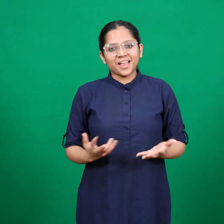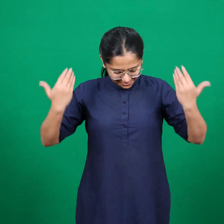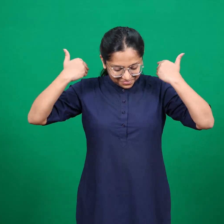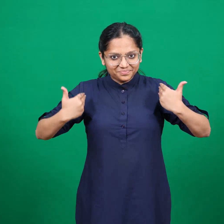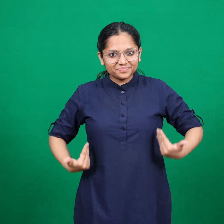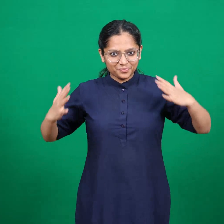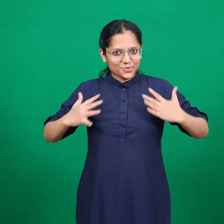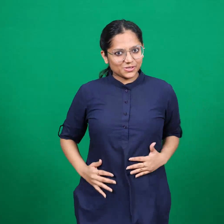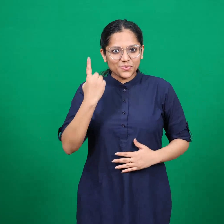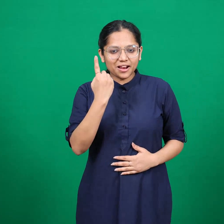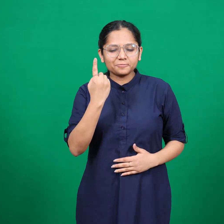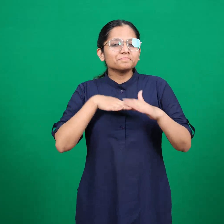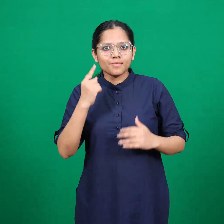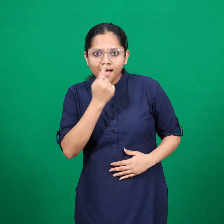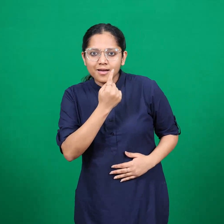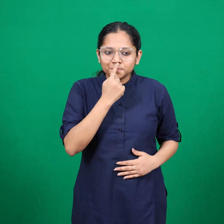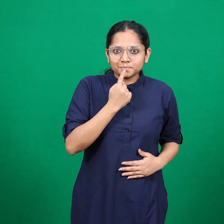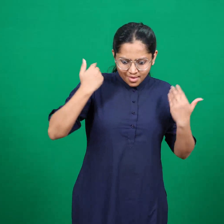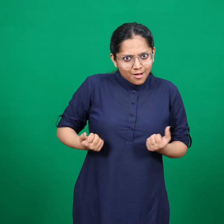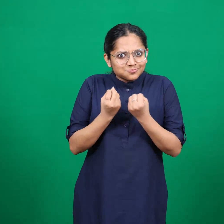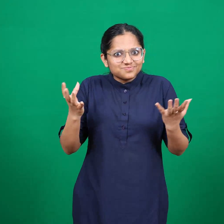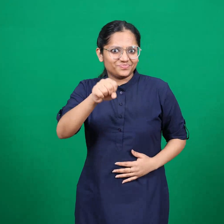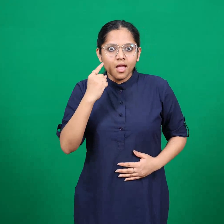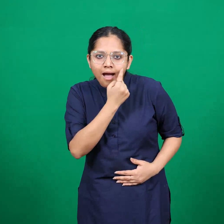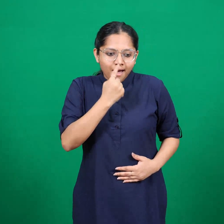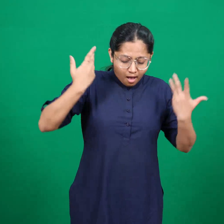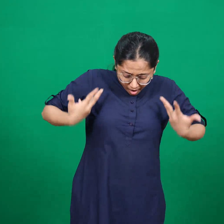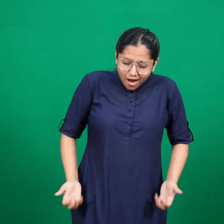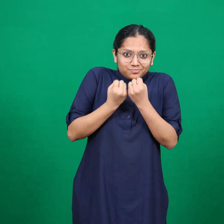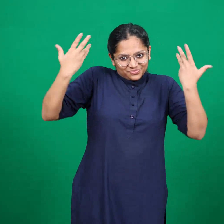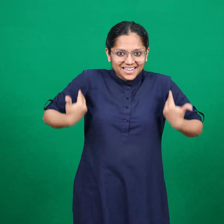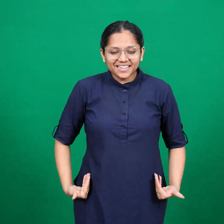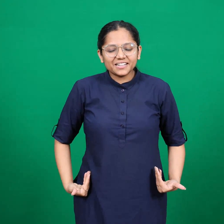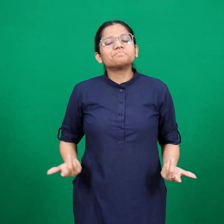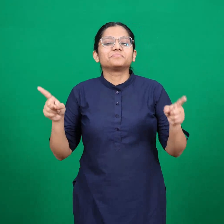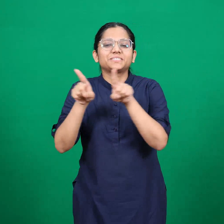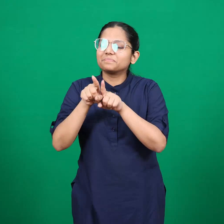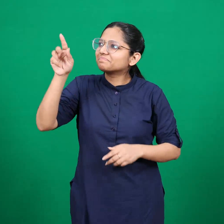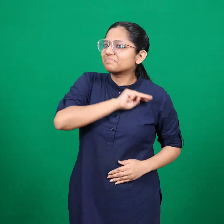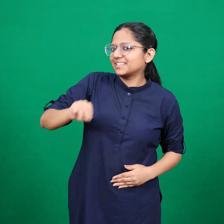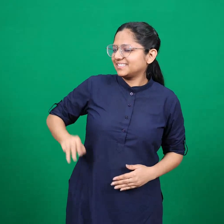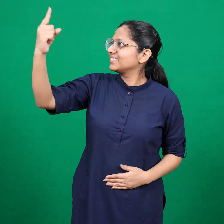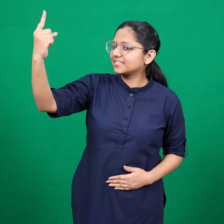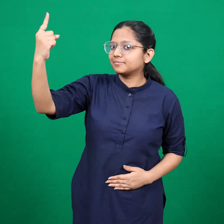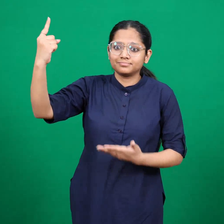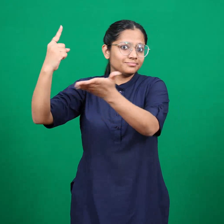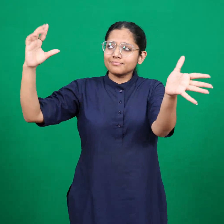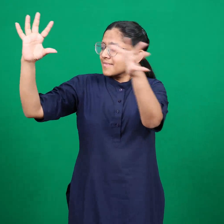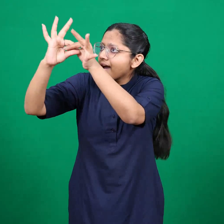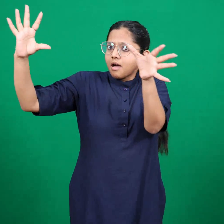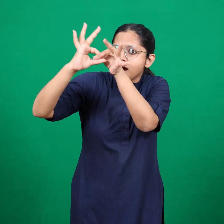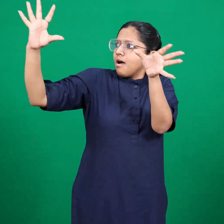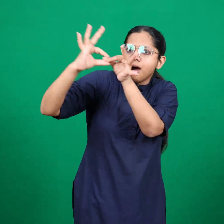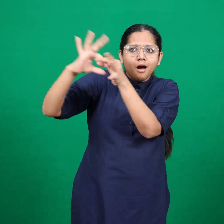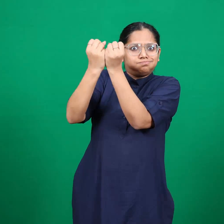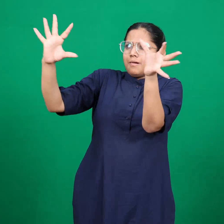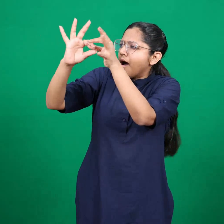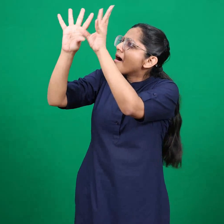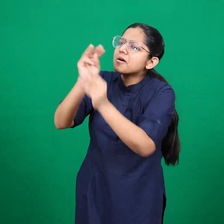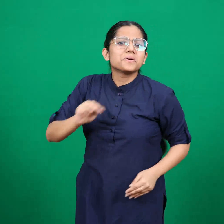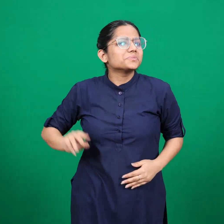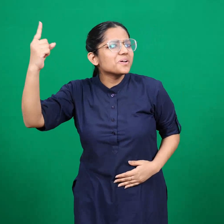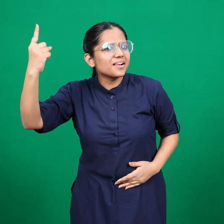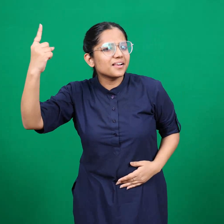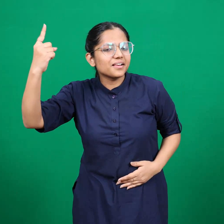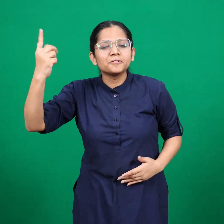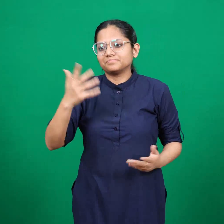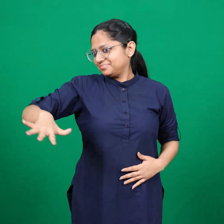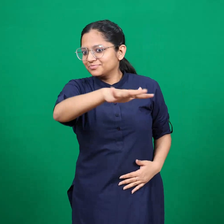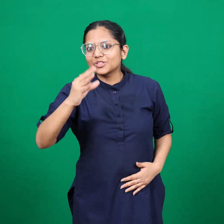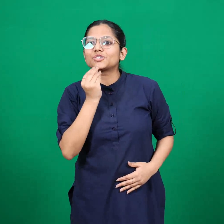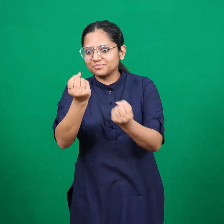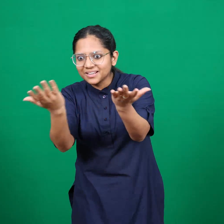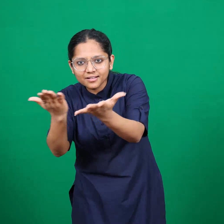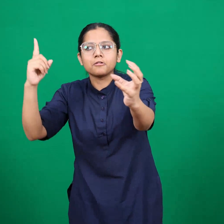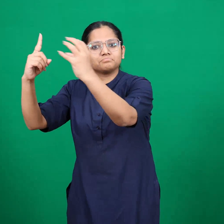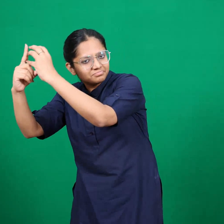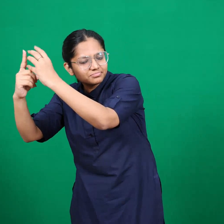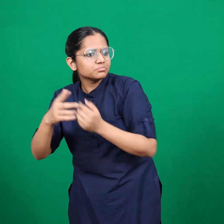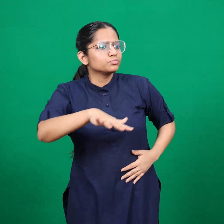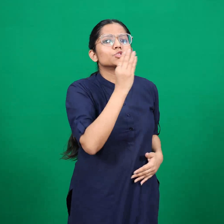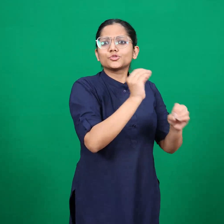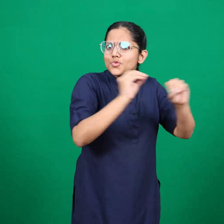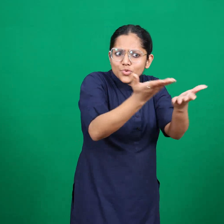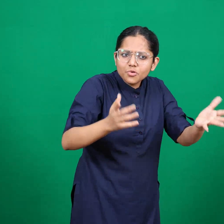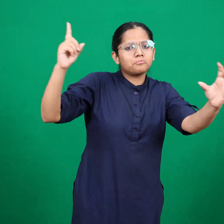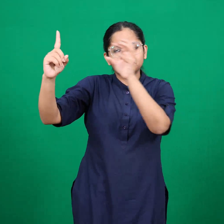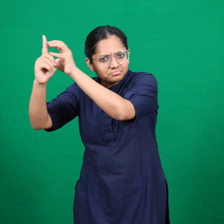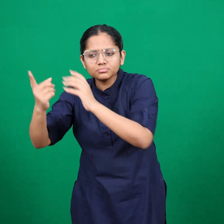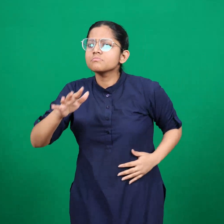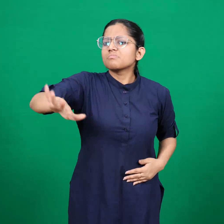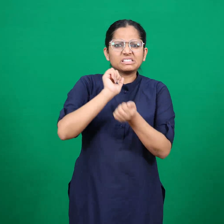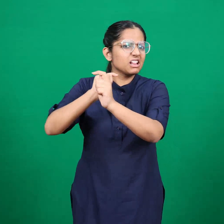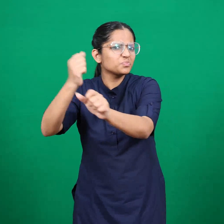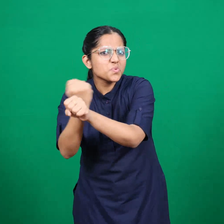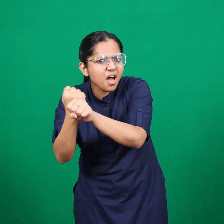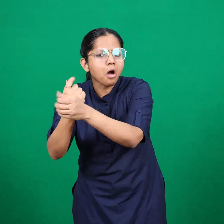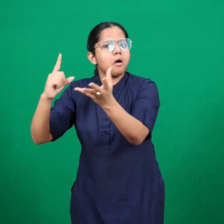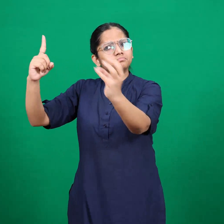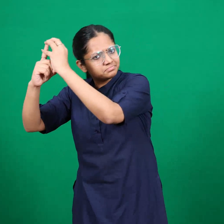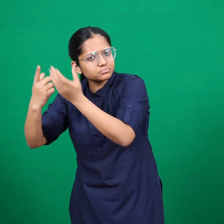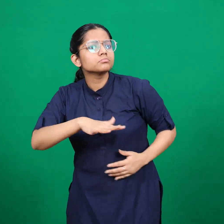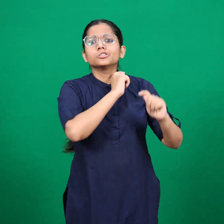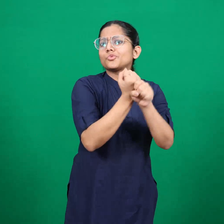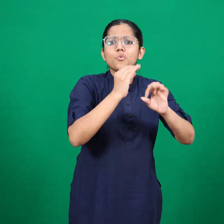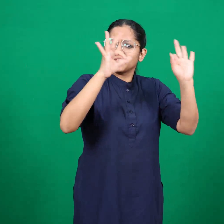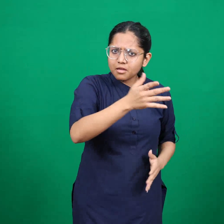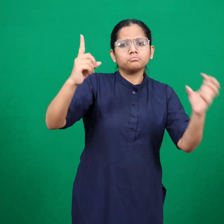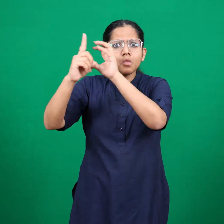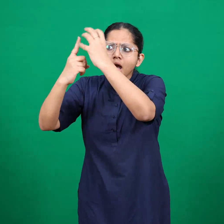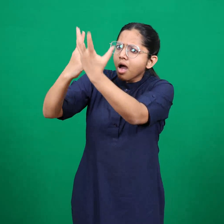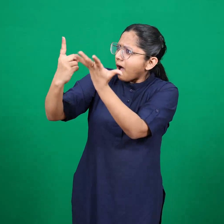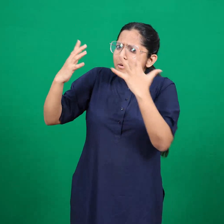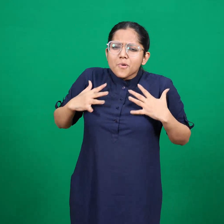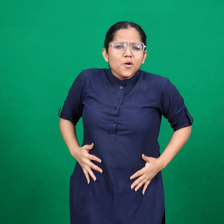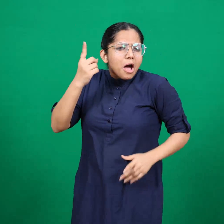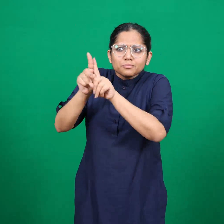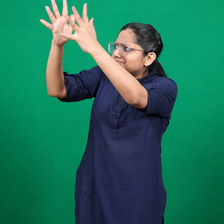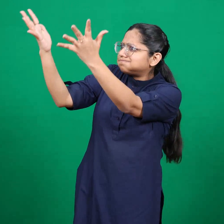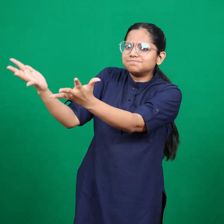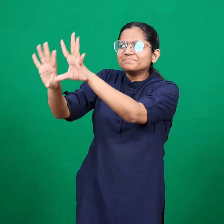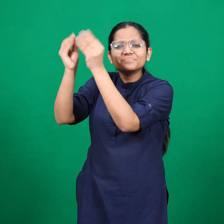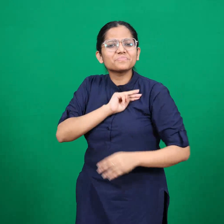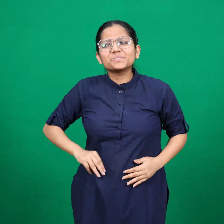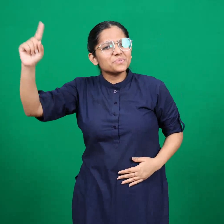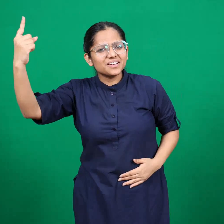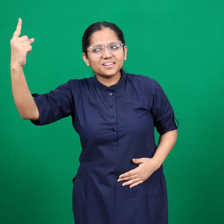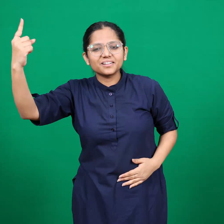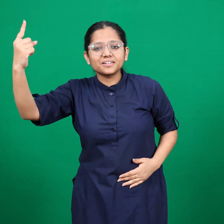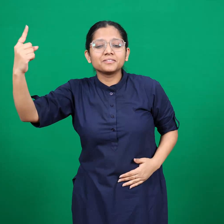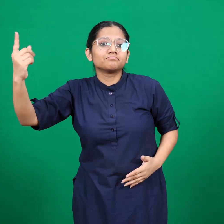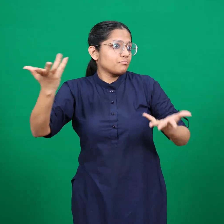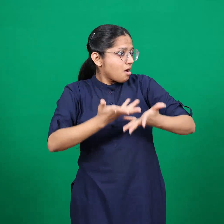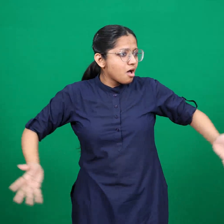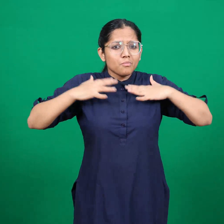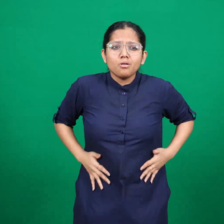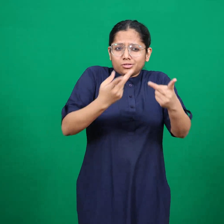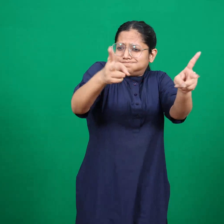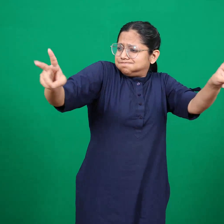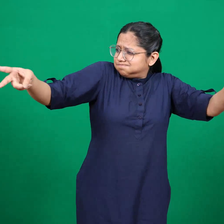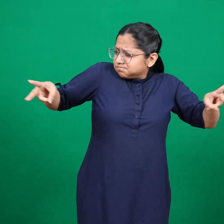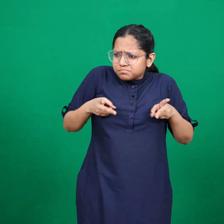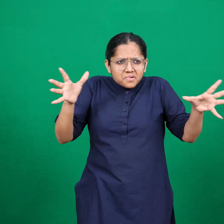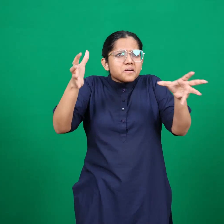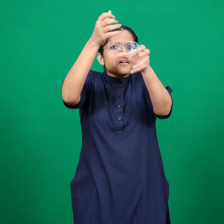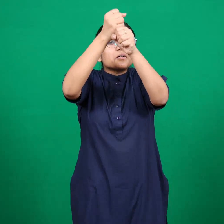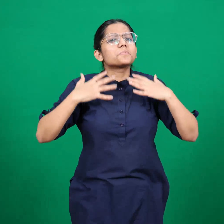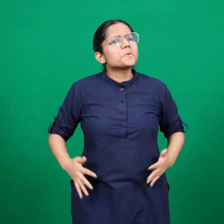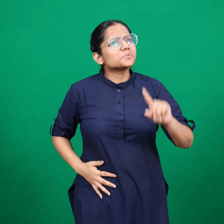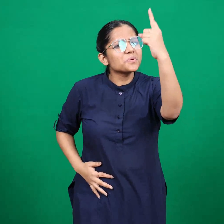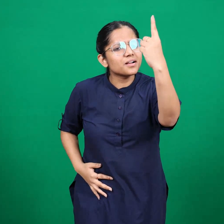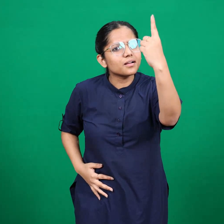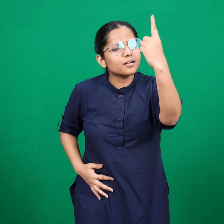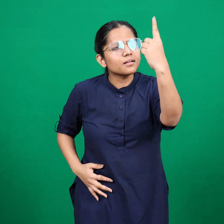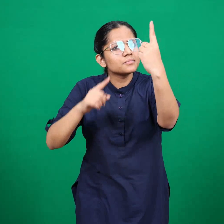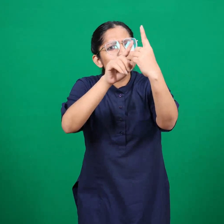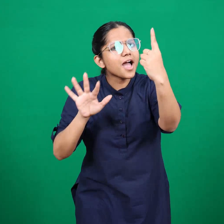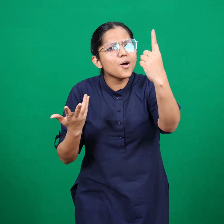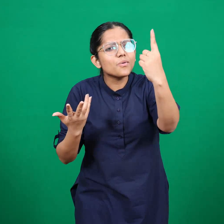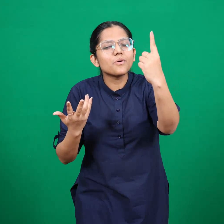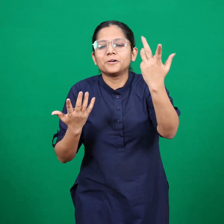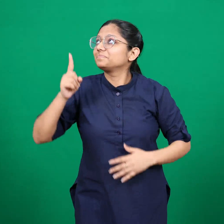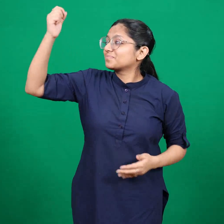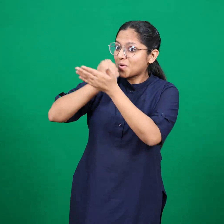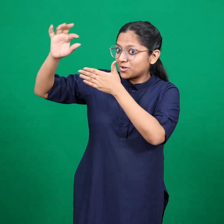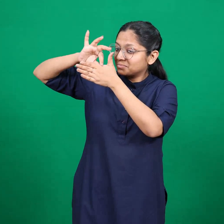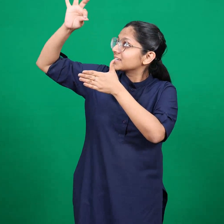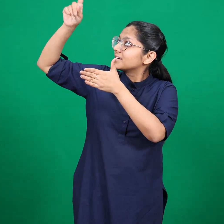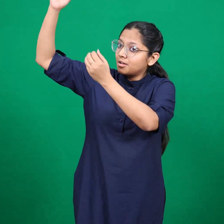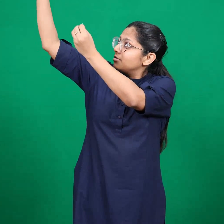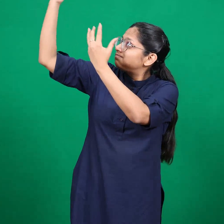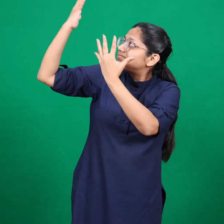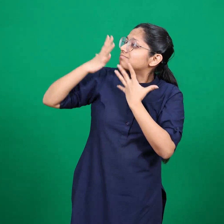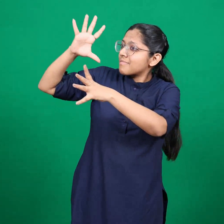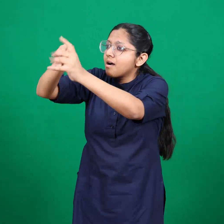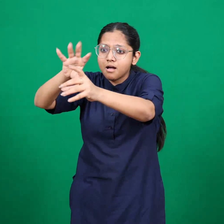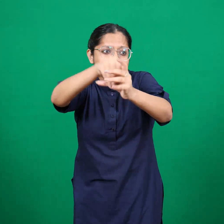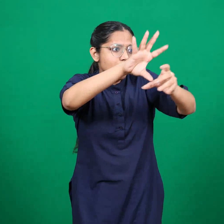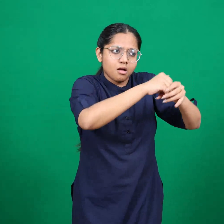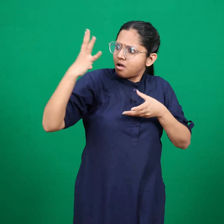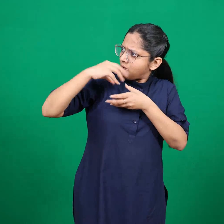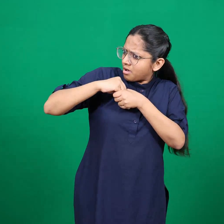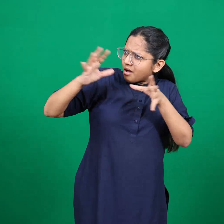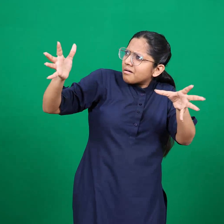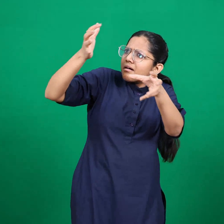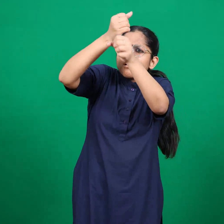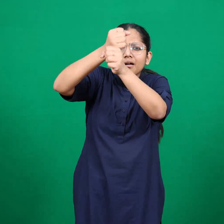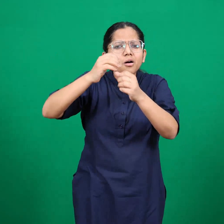The body is a unit, though it is composed of many parts. And although its parts are many, they all form one body. So it is with Christ. For in one Spirit we were all baptized into one body, whether Jews or Greeks, slave or free, and we were all given one Spirit to drink.